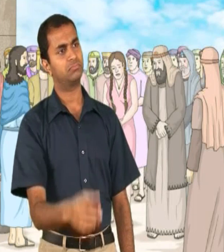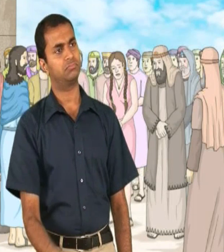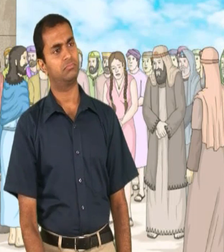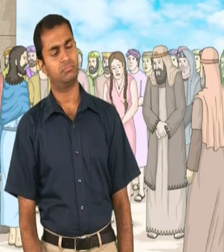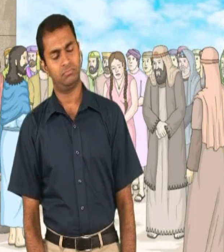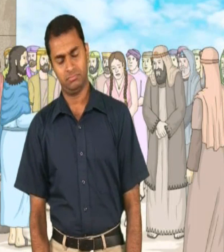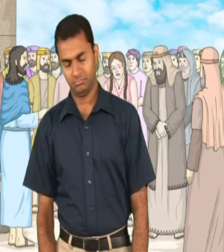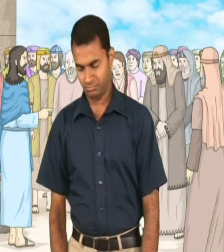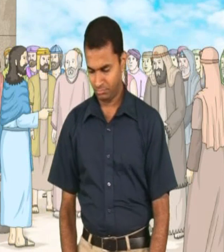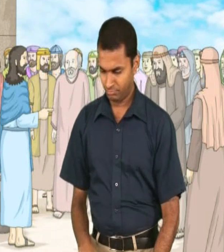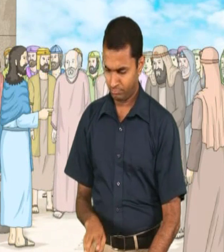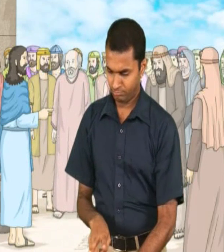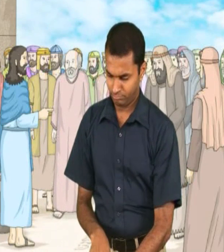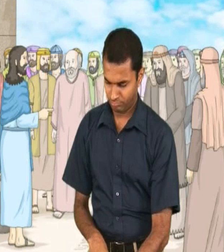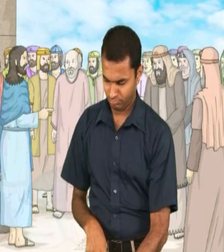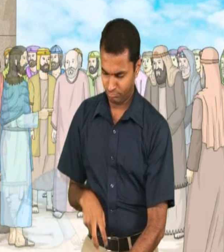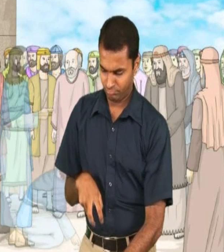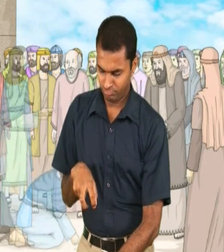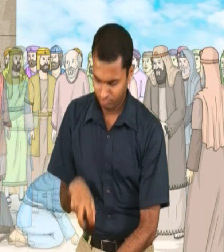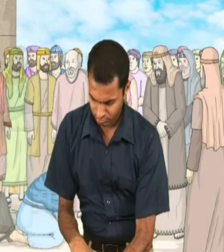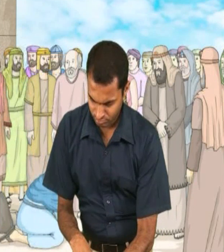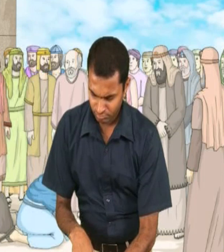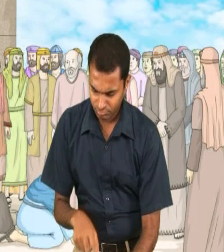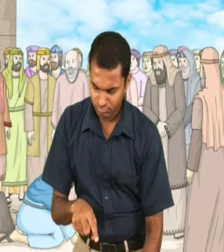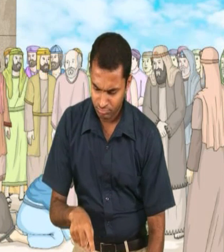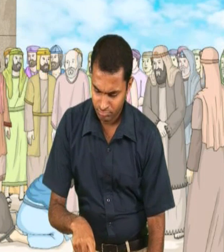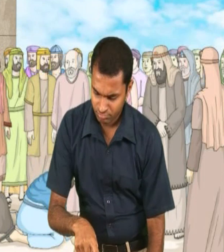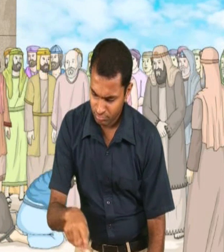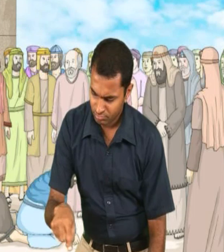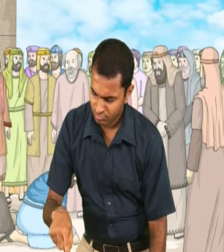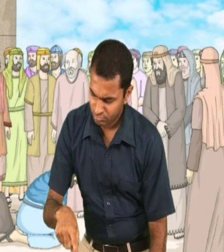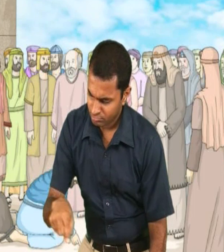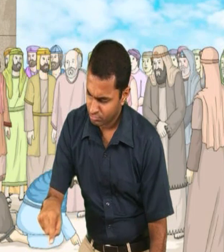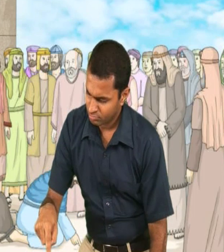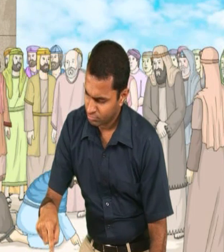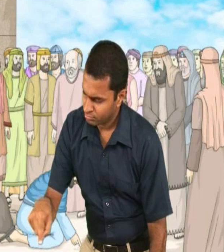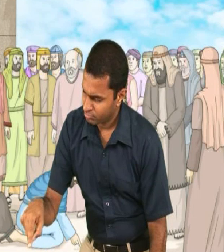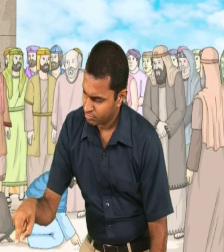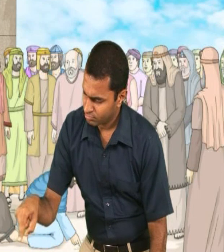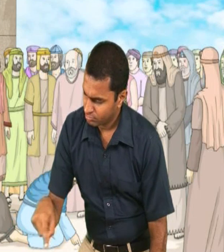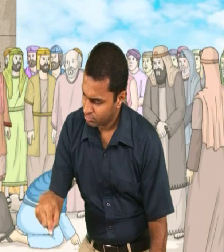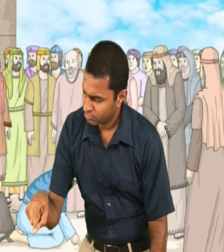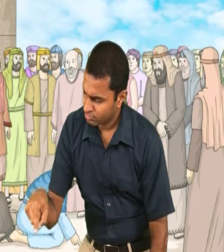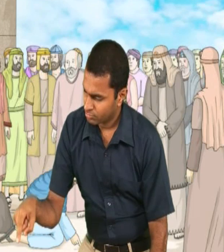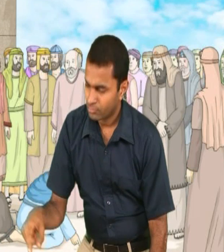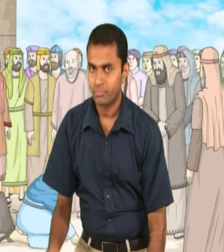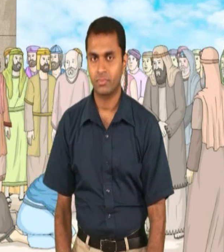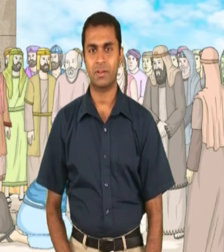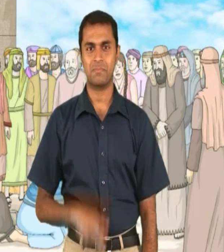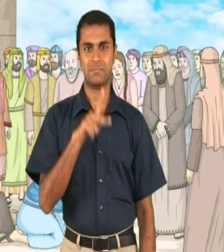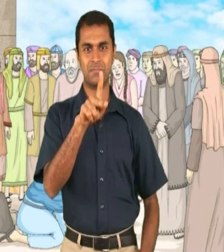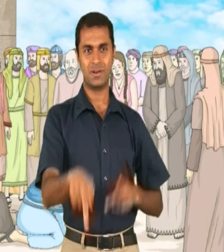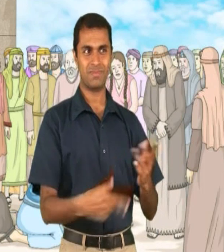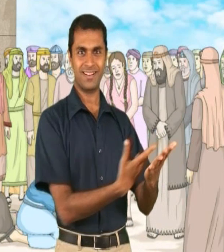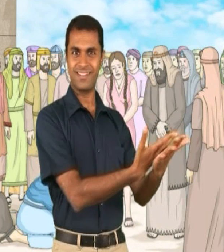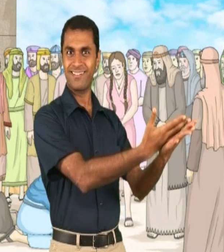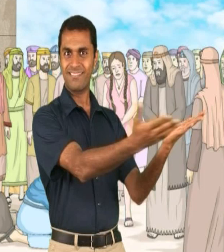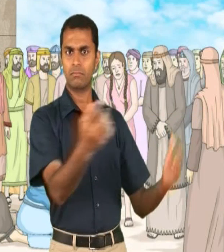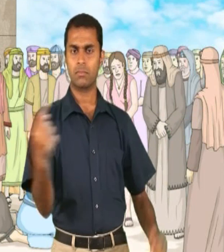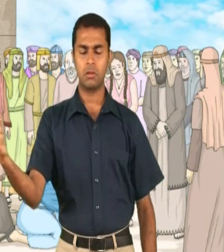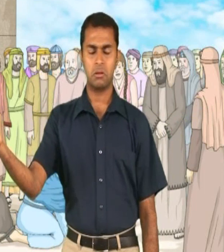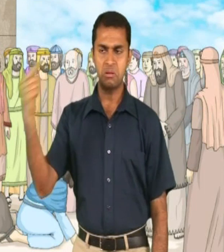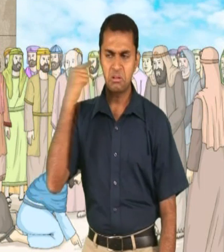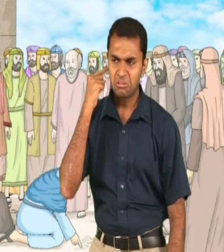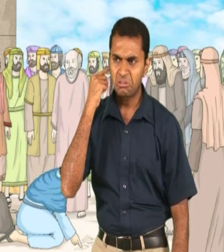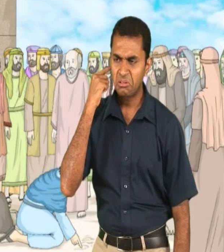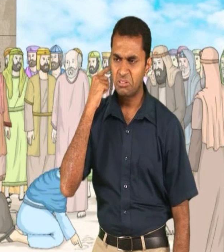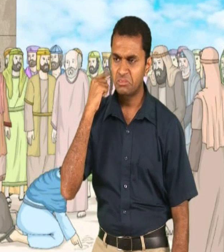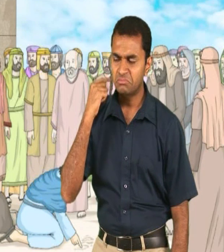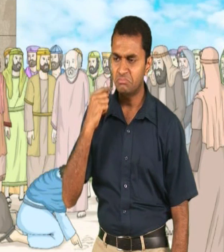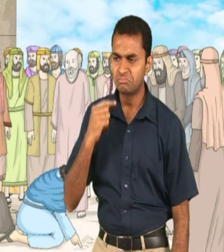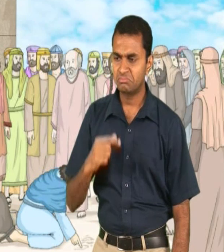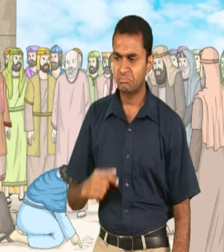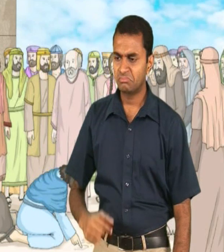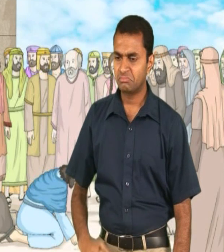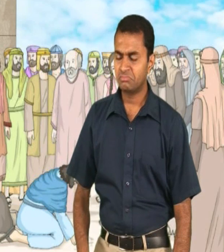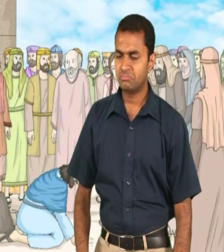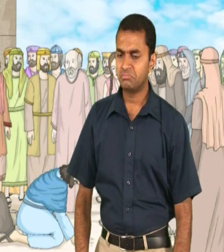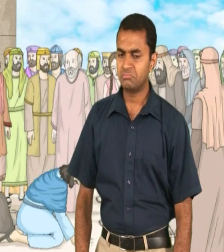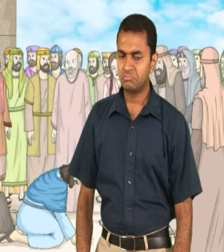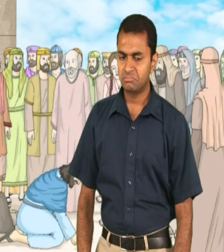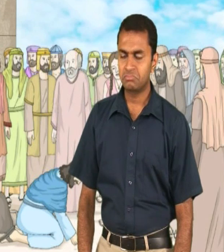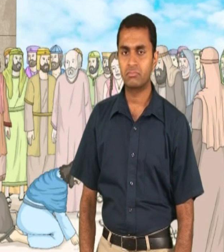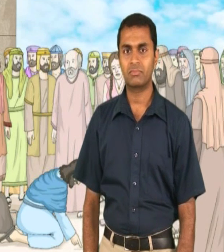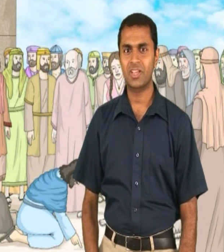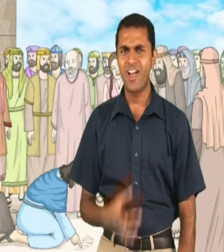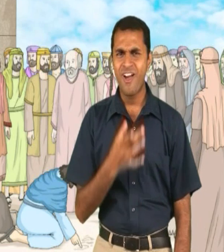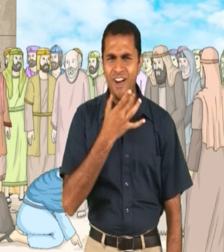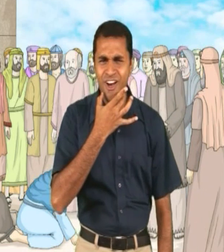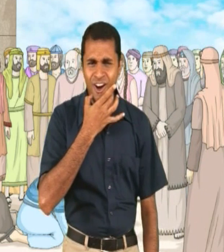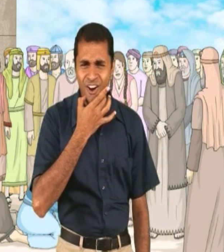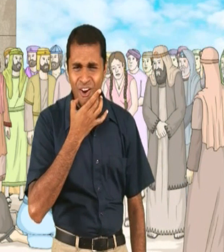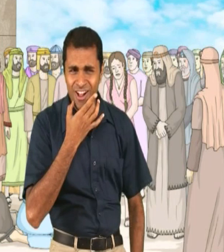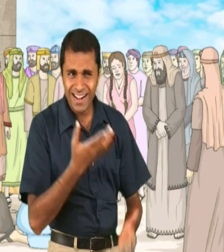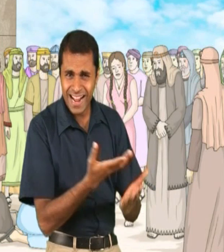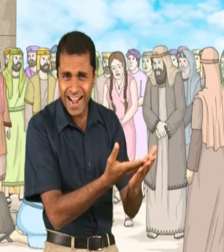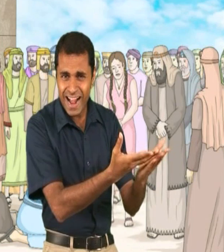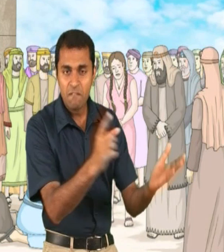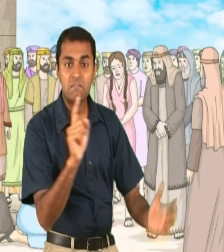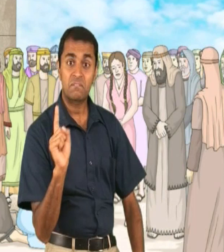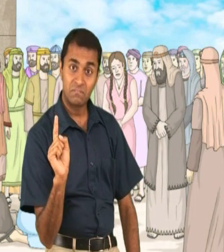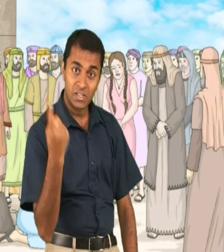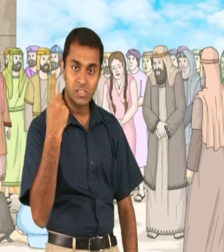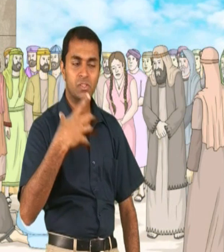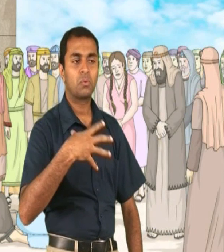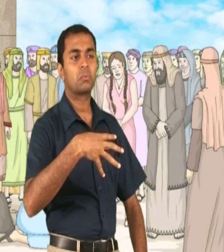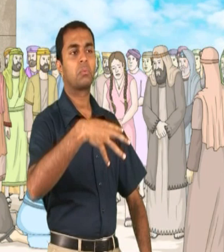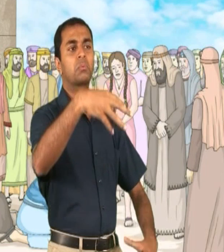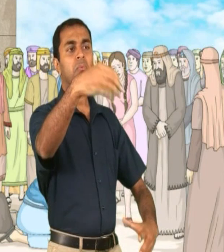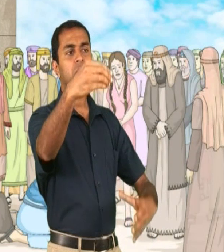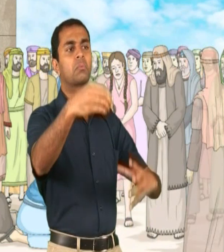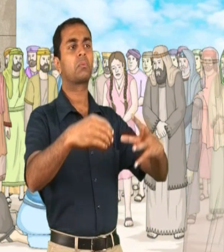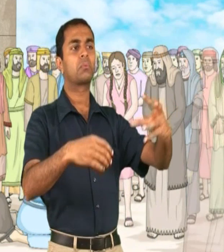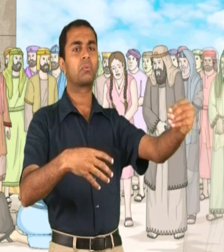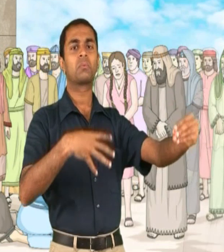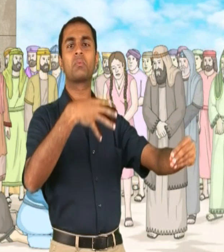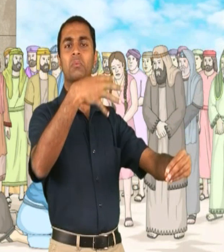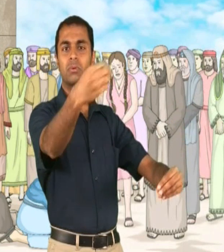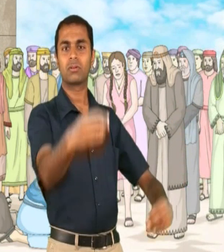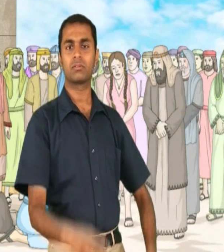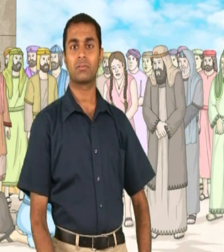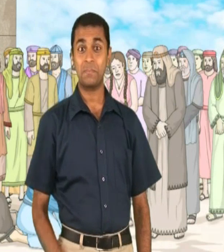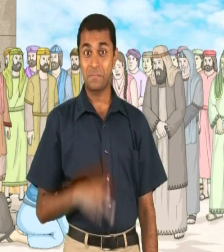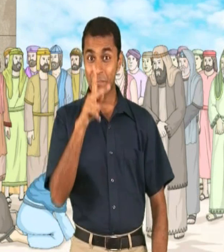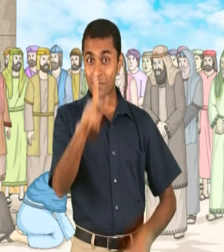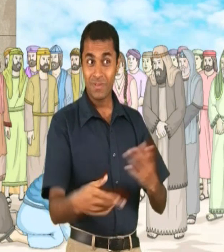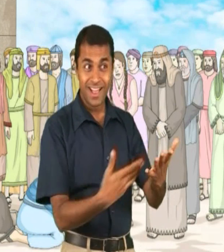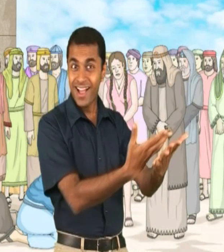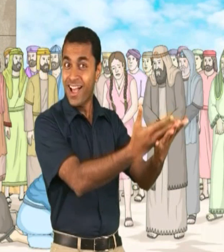And again He bent down and wrote on the ground.